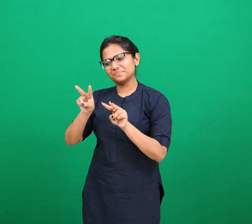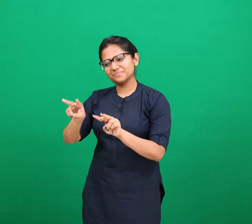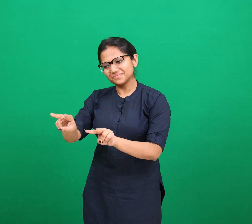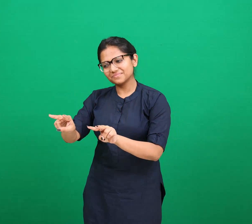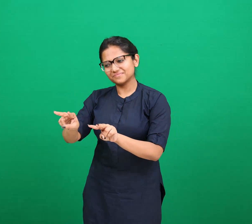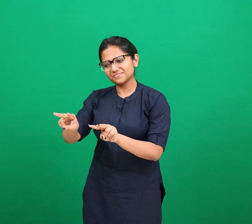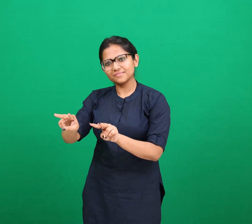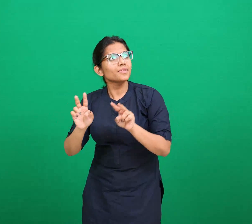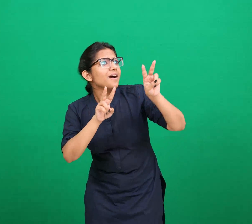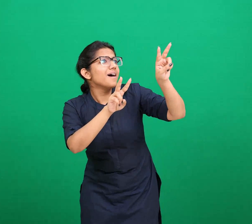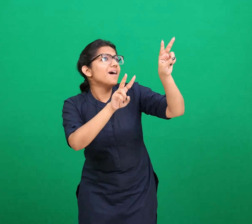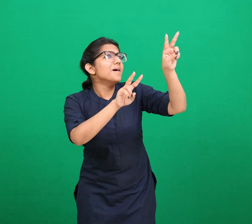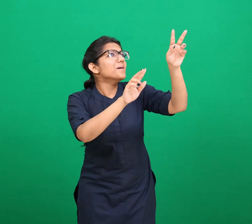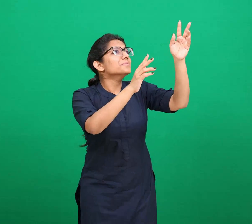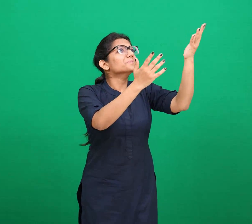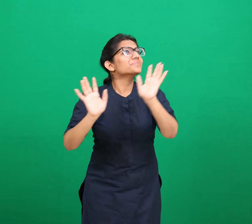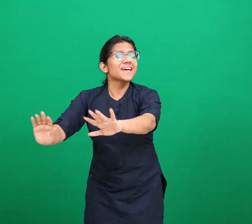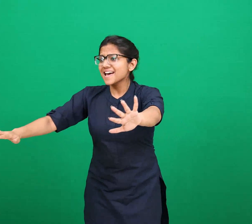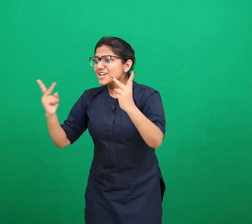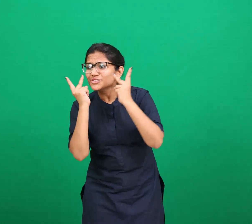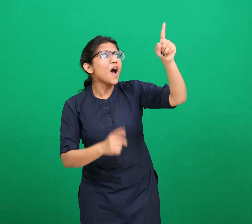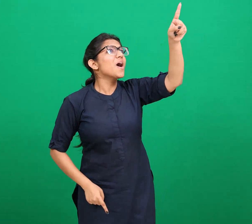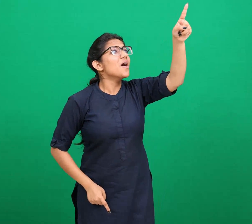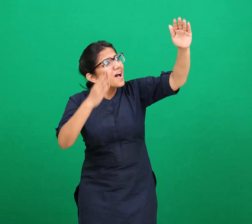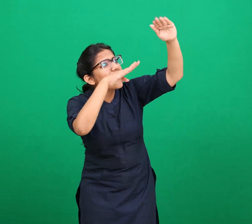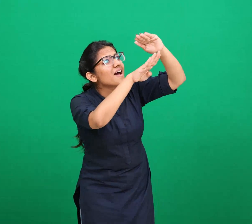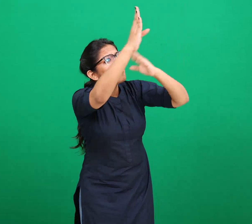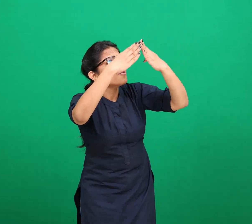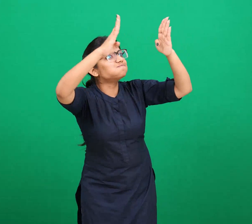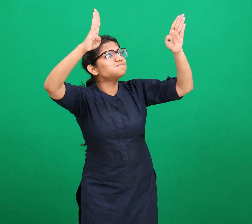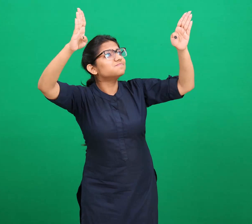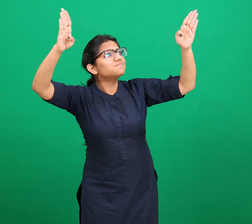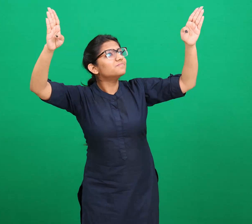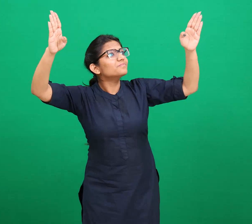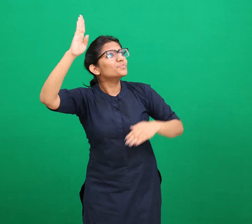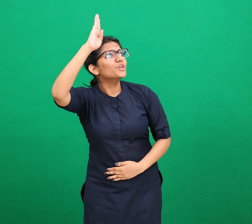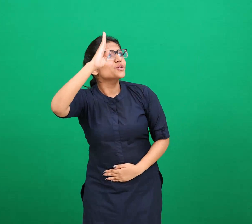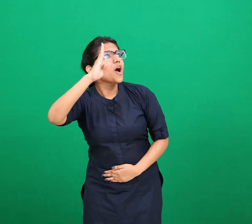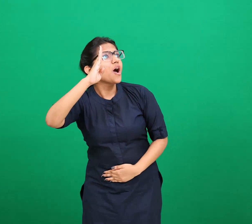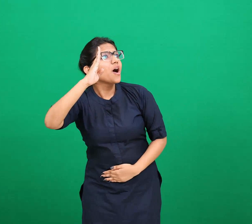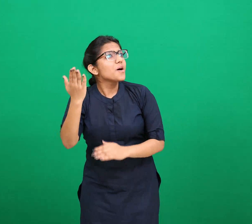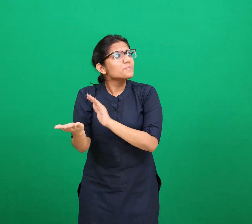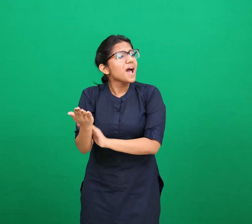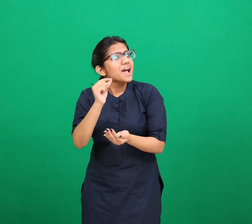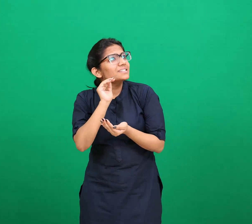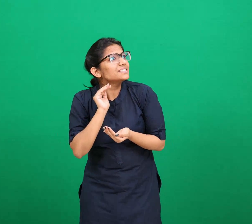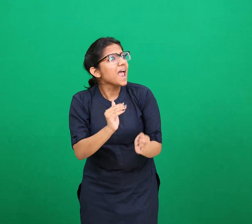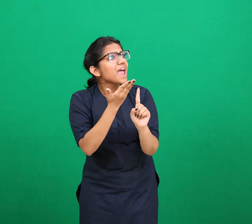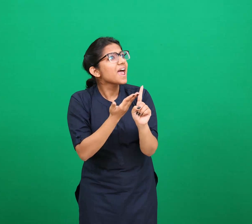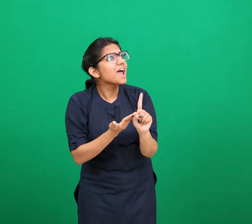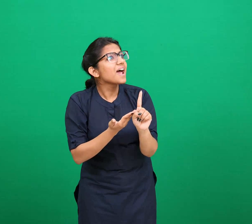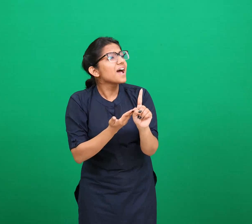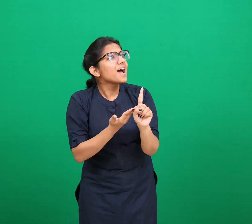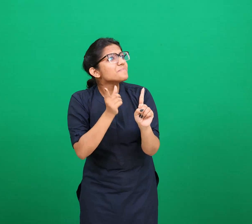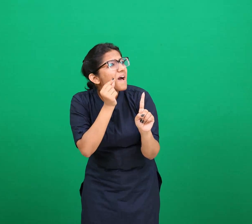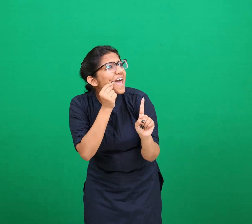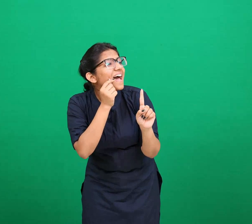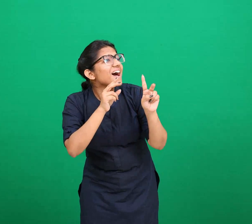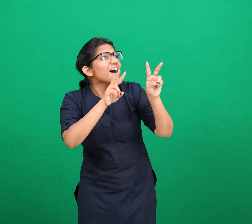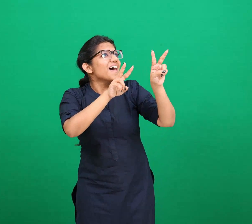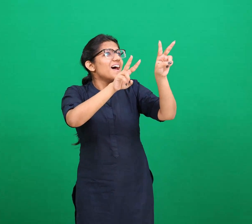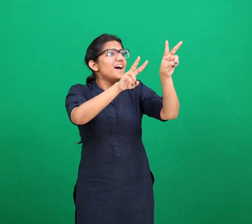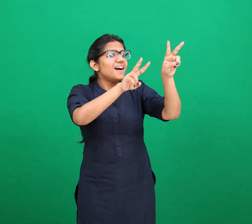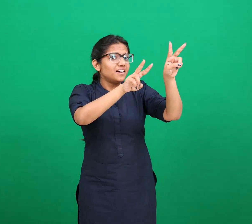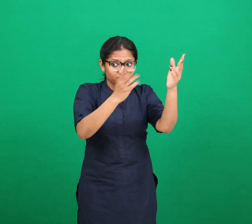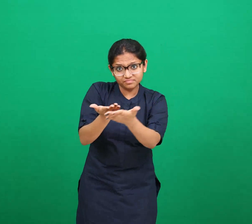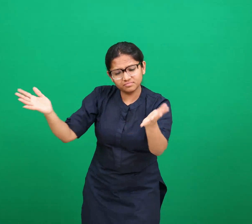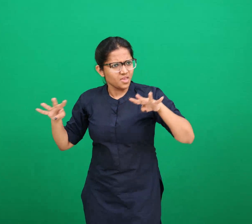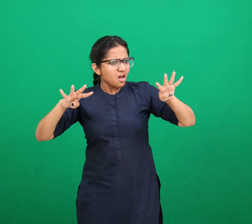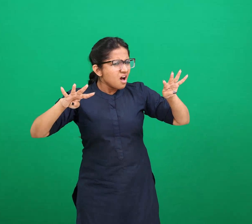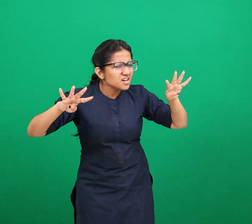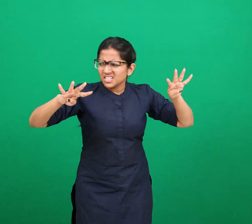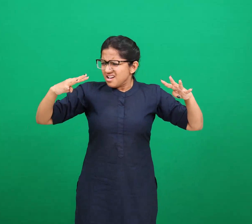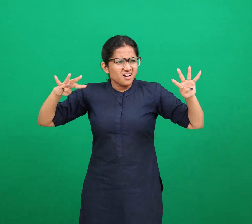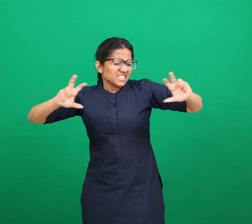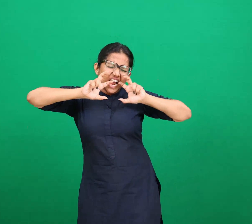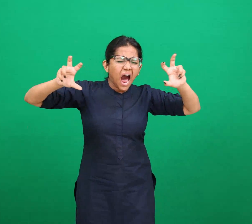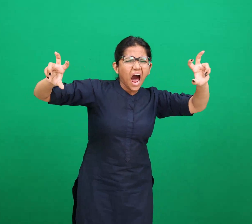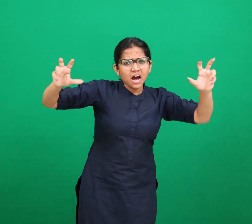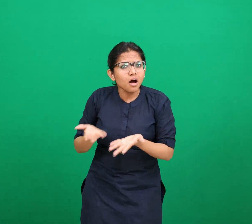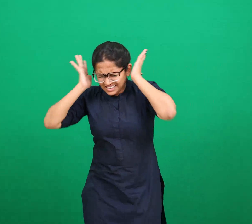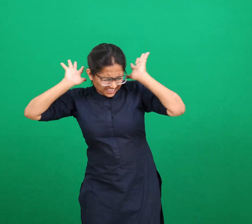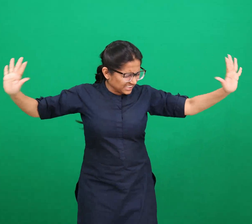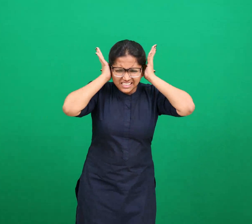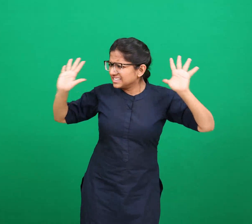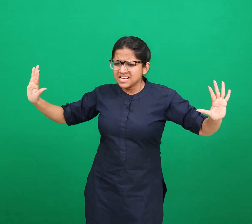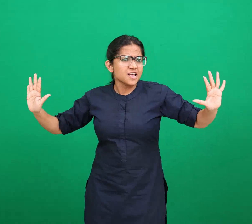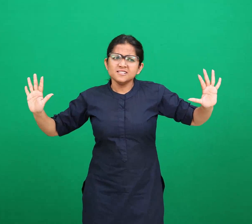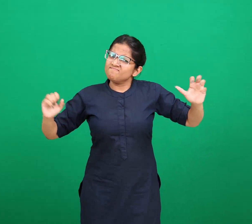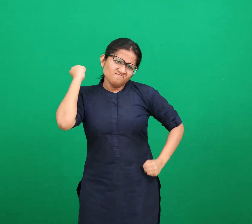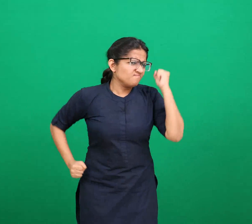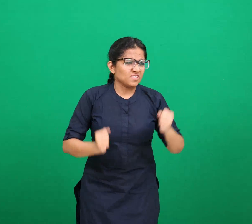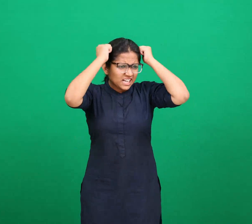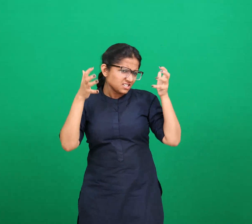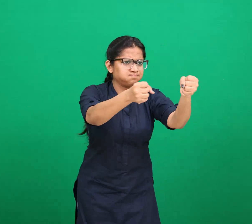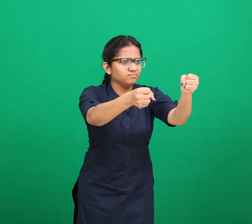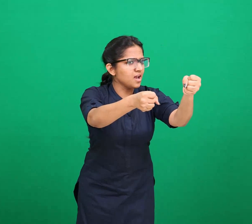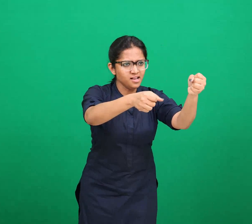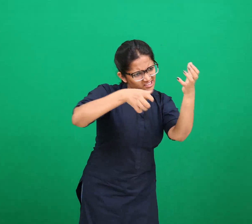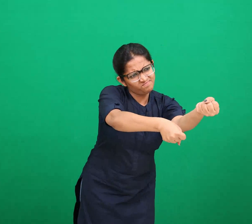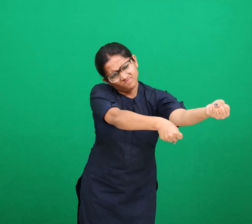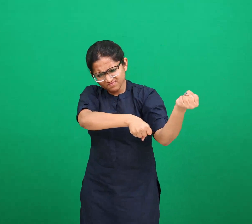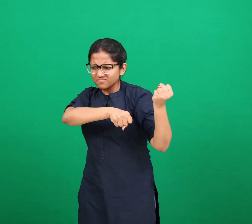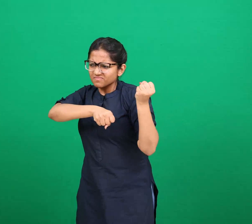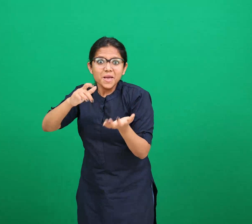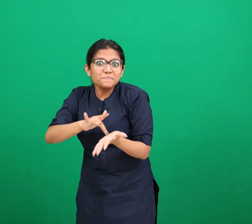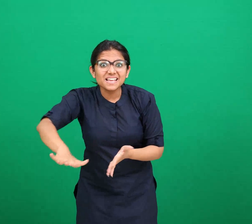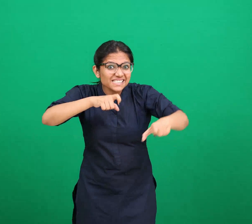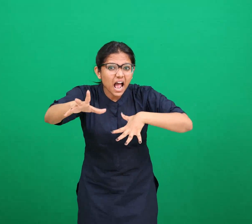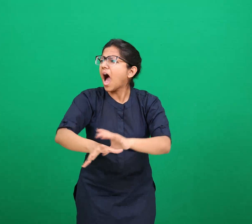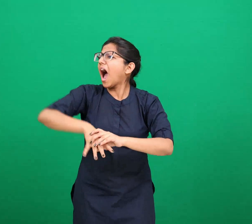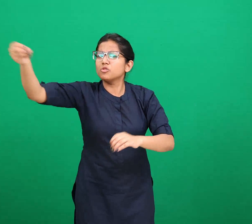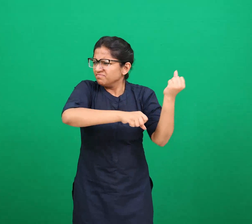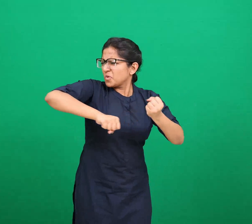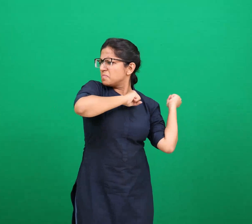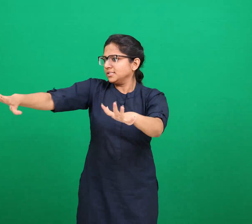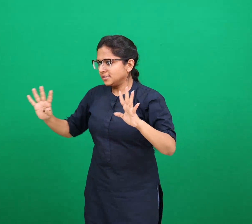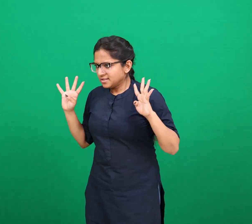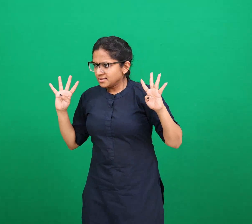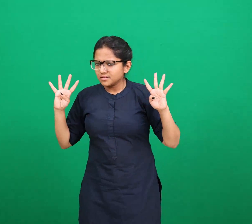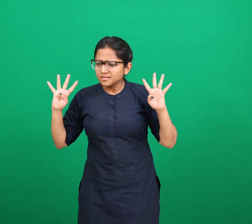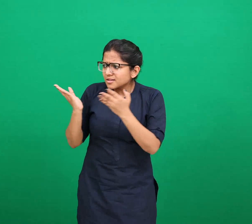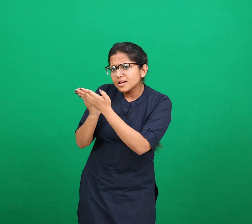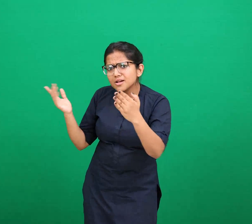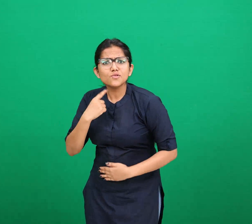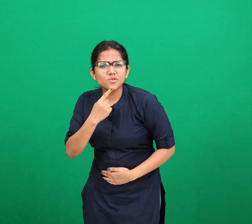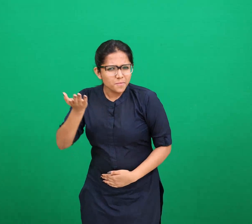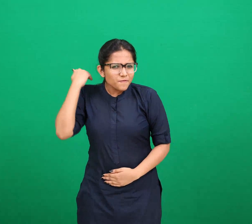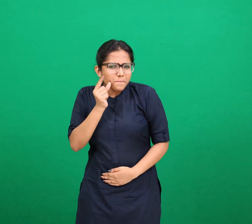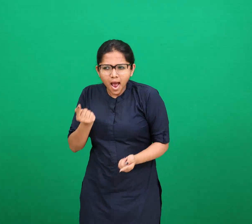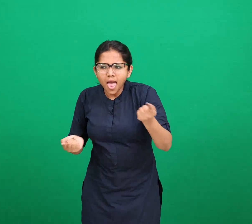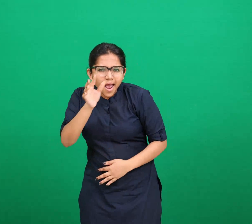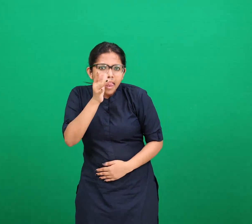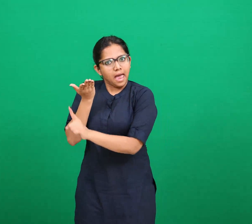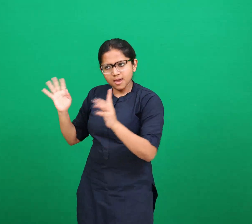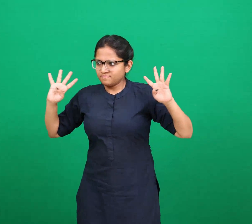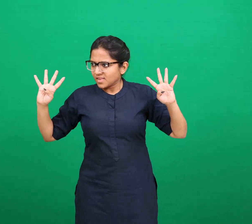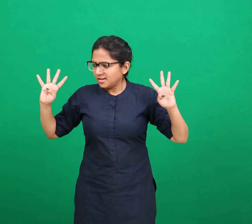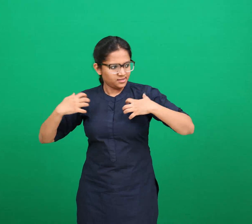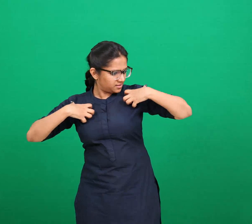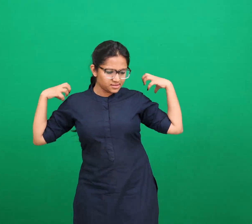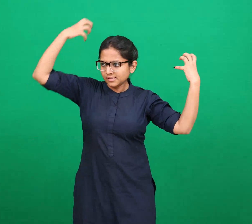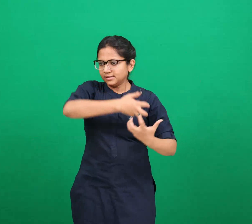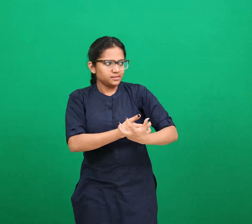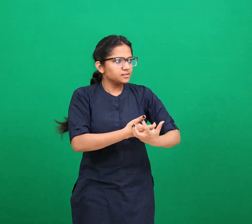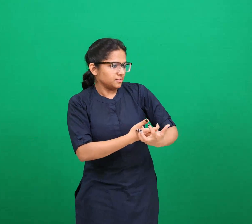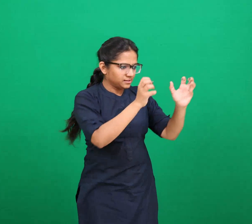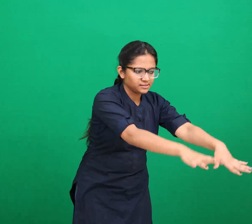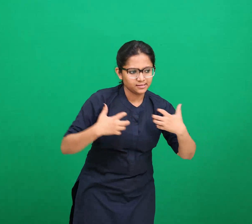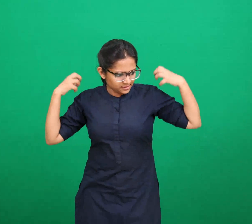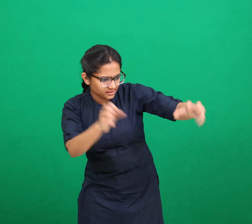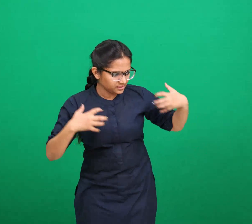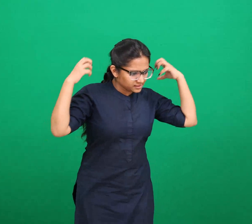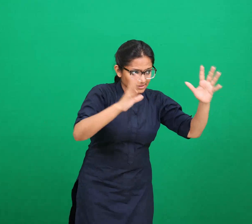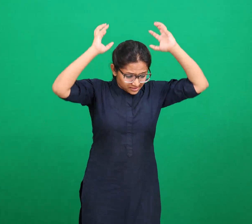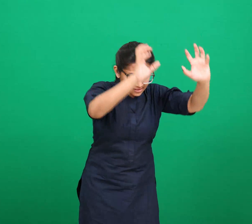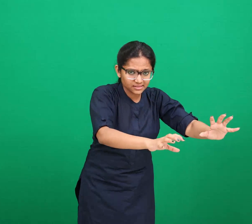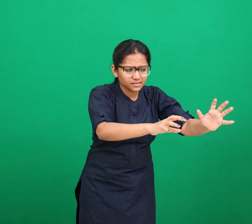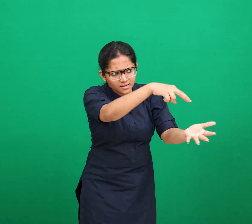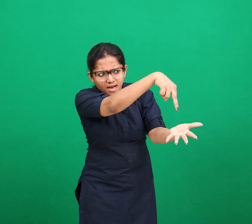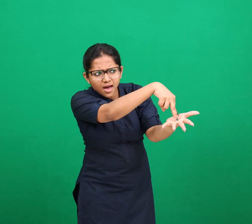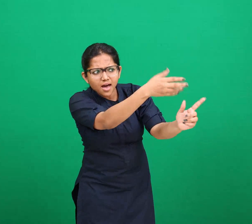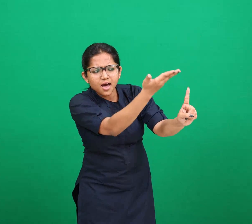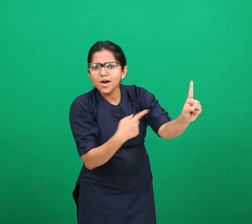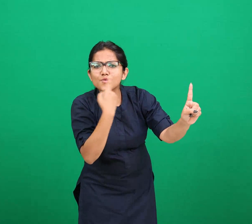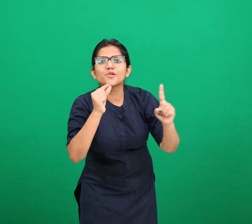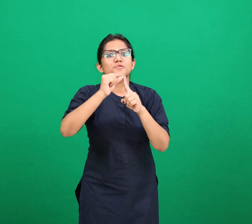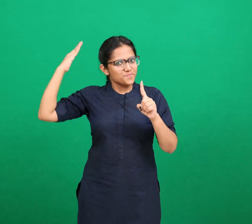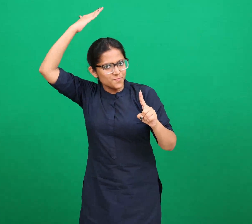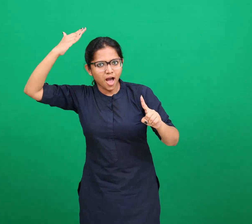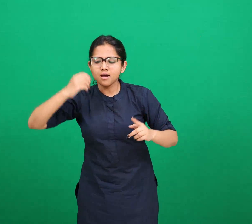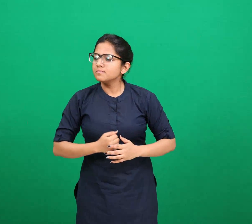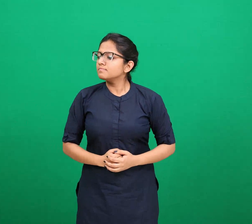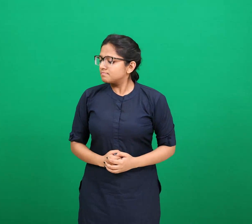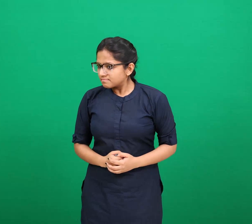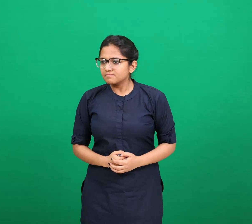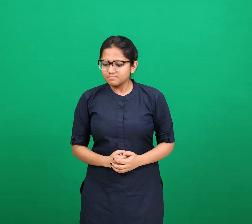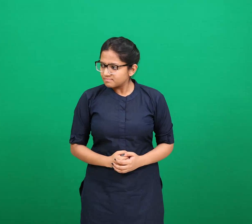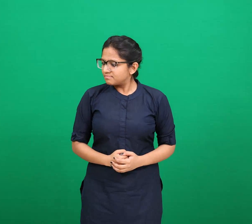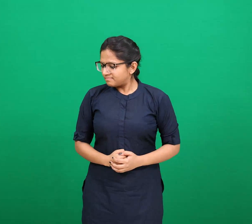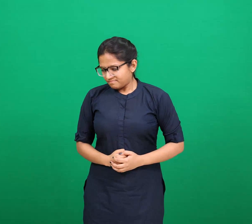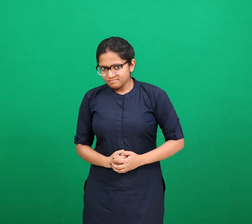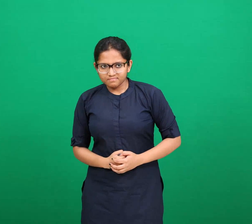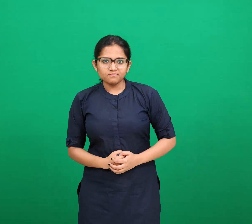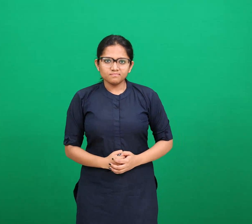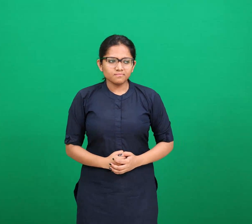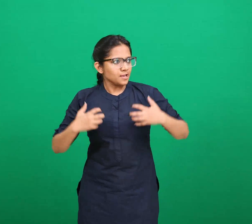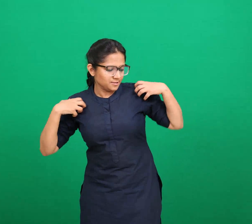"Look," he said, "I see heaven open and the Son of Man standing at the right hand of God." At this they covered their ears, cried out in a loud voice, and rushed together at him. They dragged him out of the city and began to stone him.